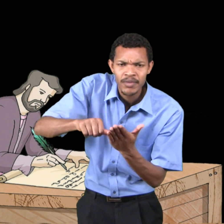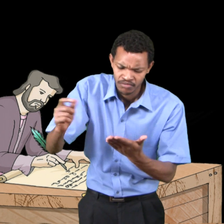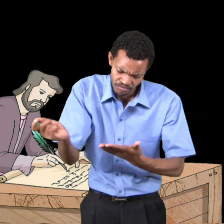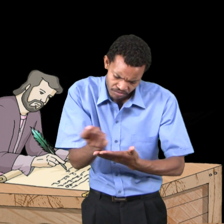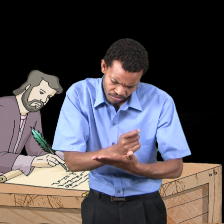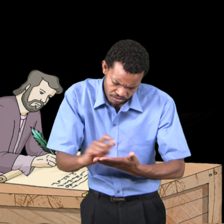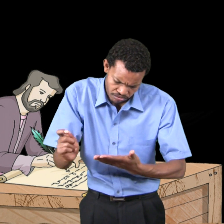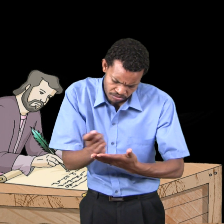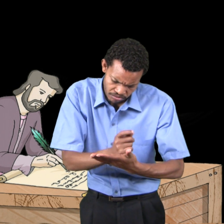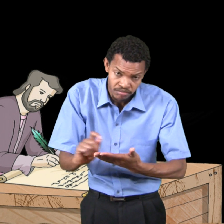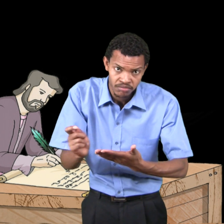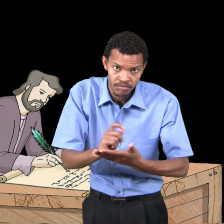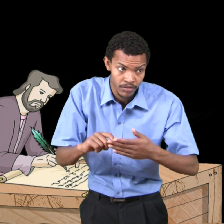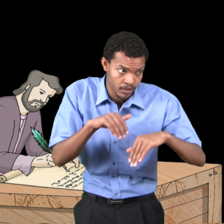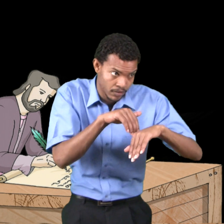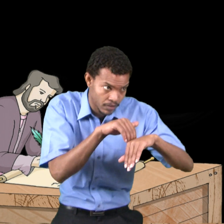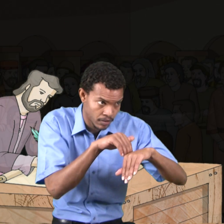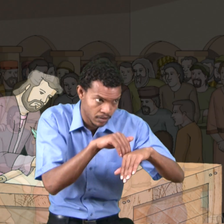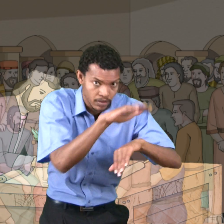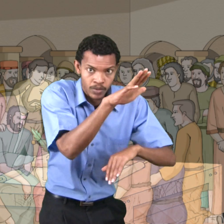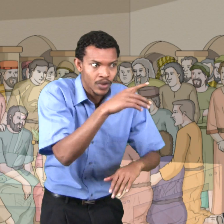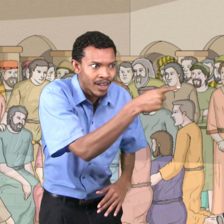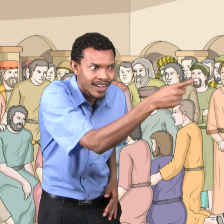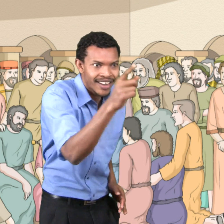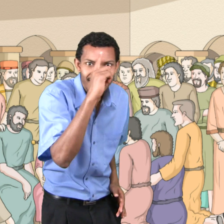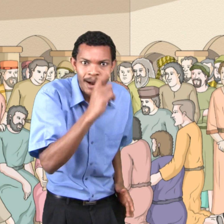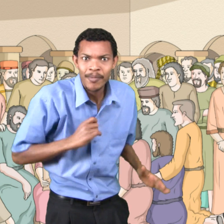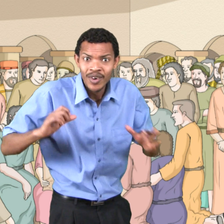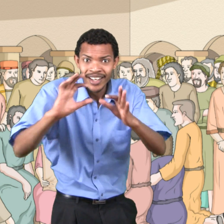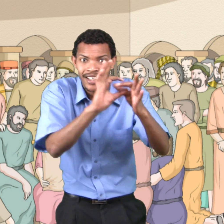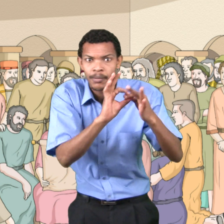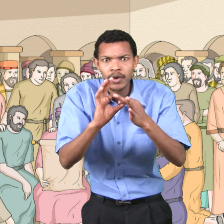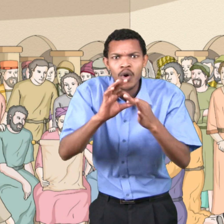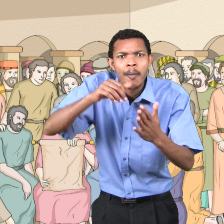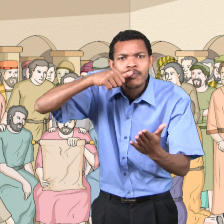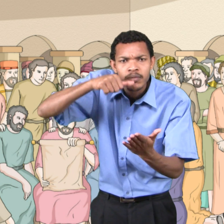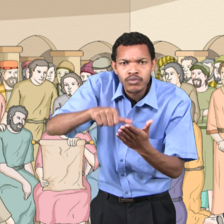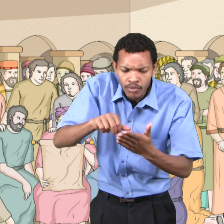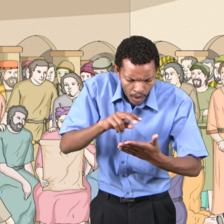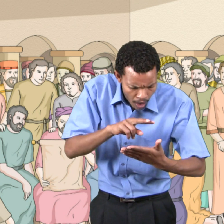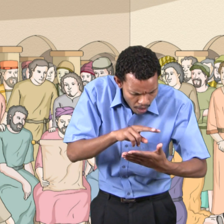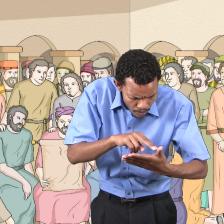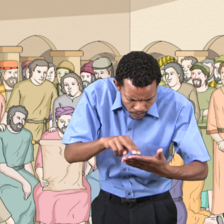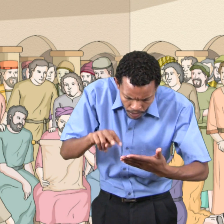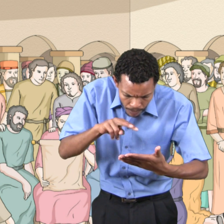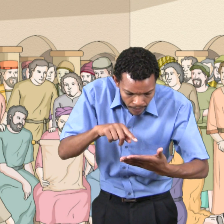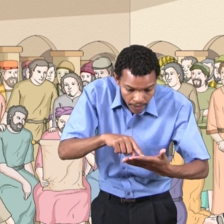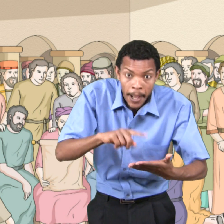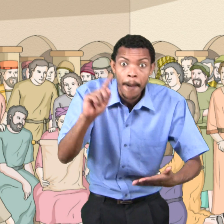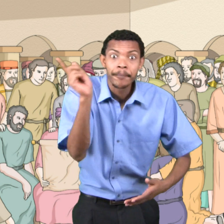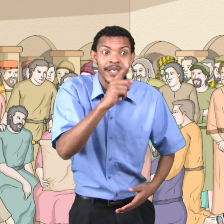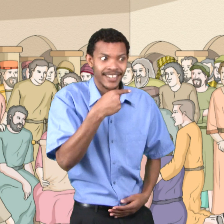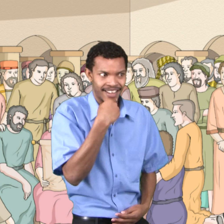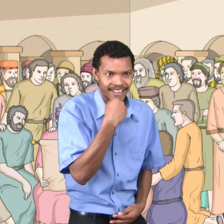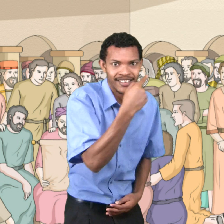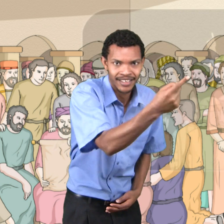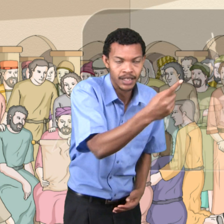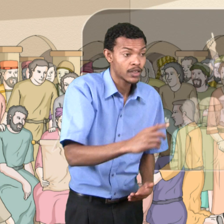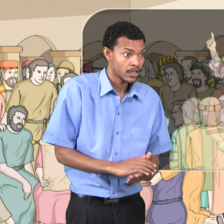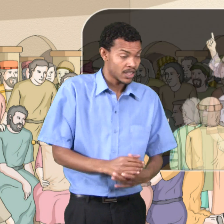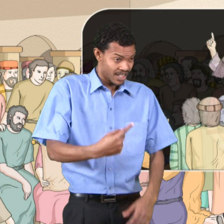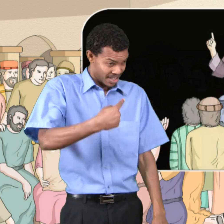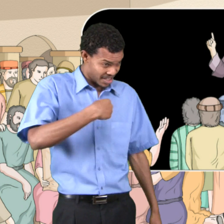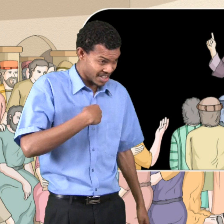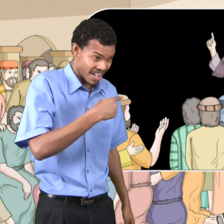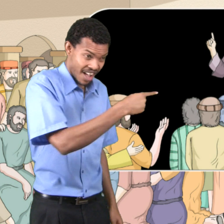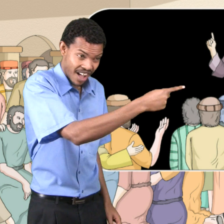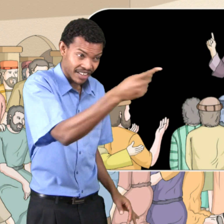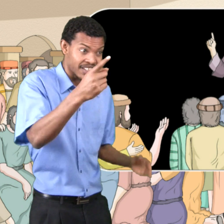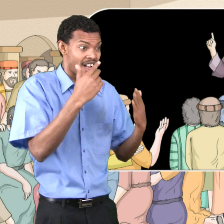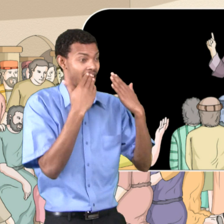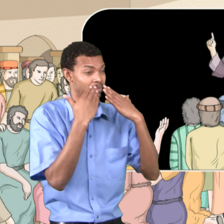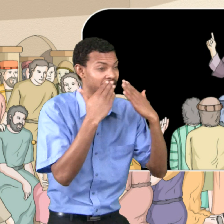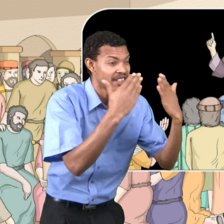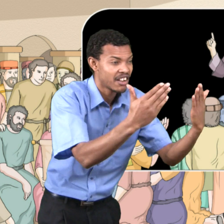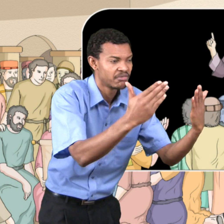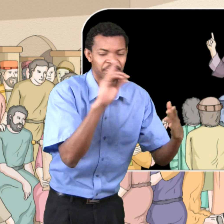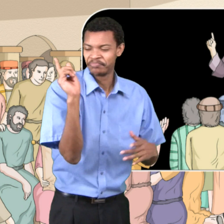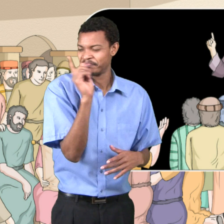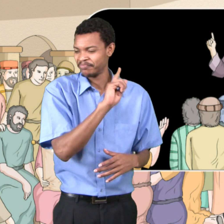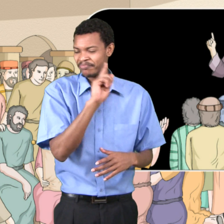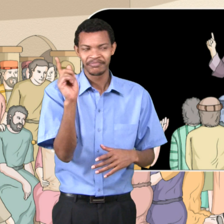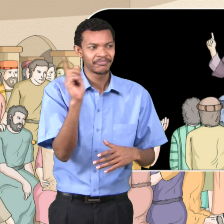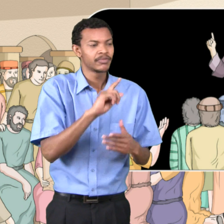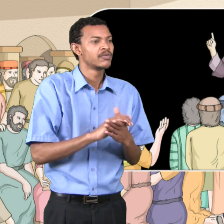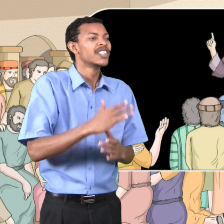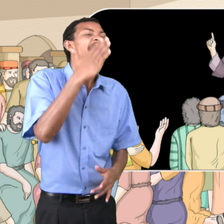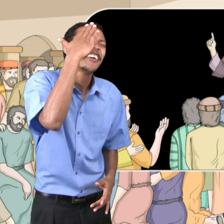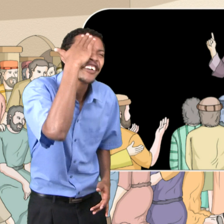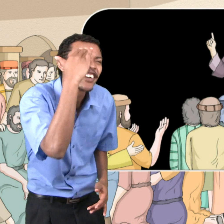In the following instructions I have no praise to offer, because your gatherings do more harm than good.